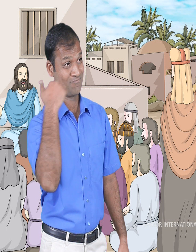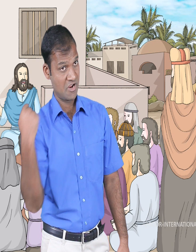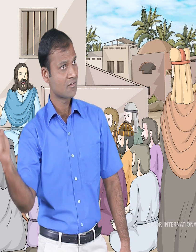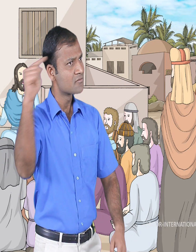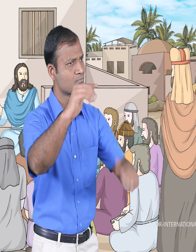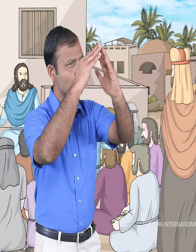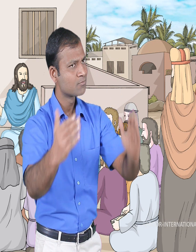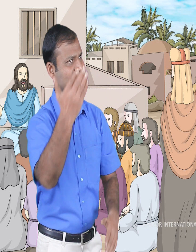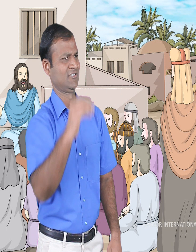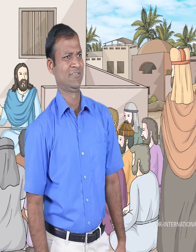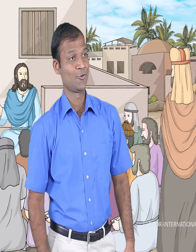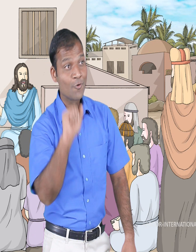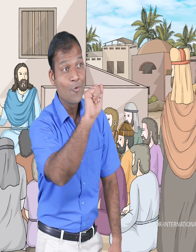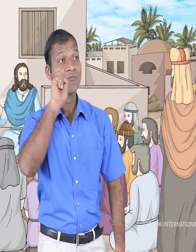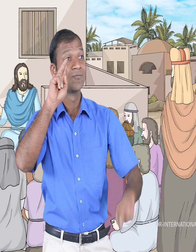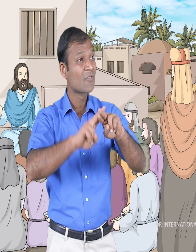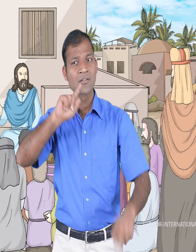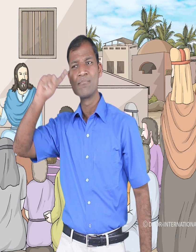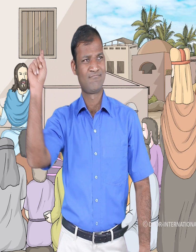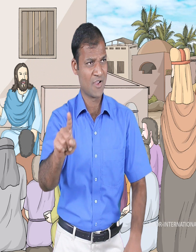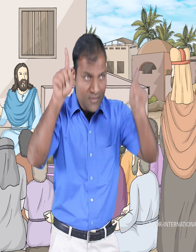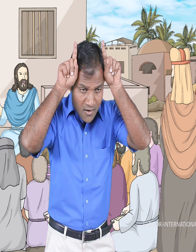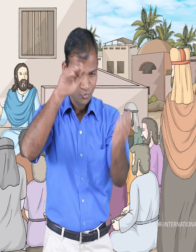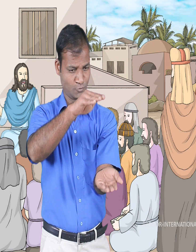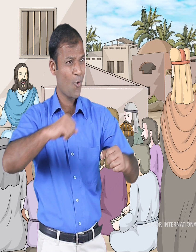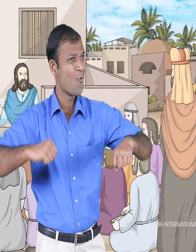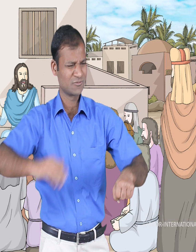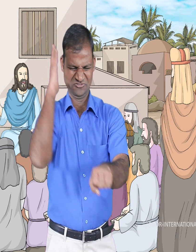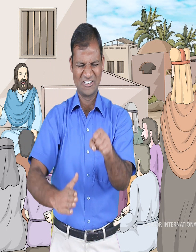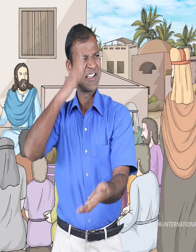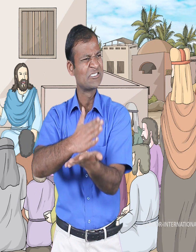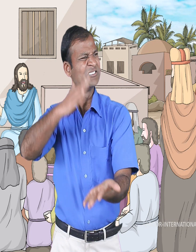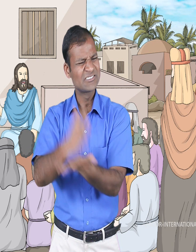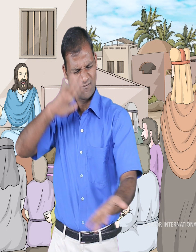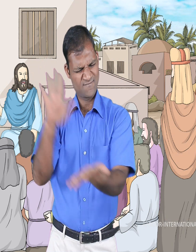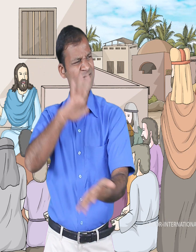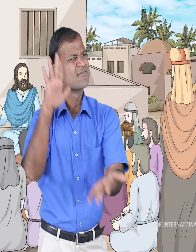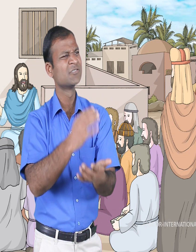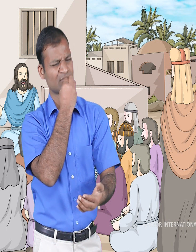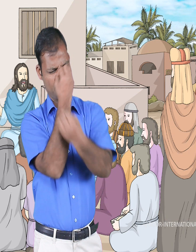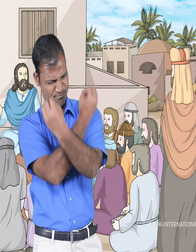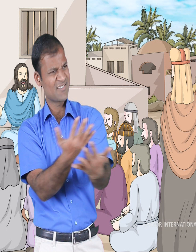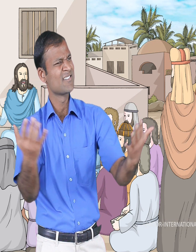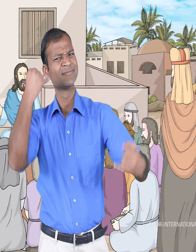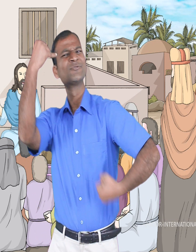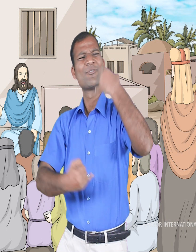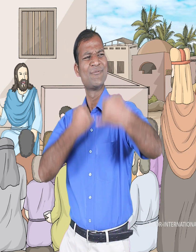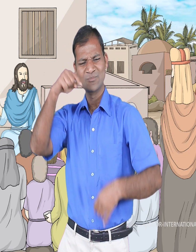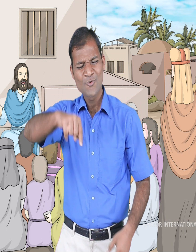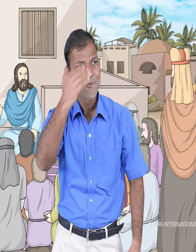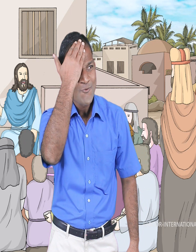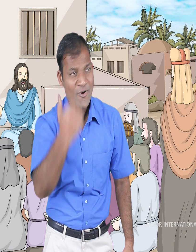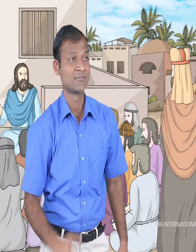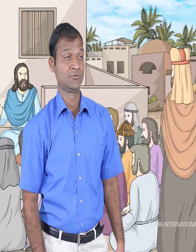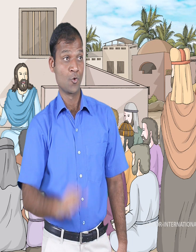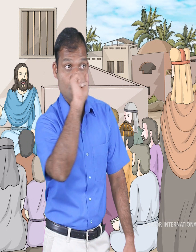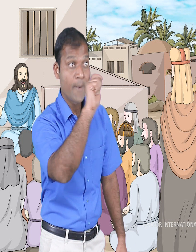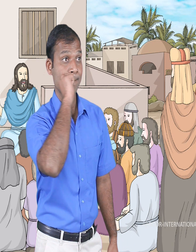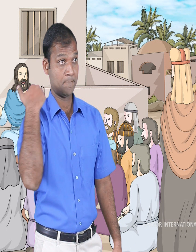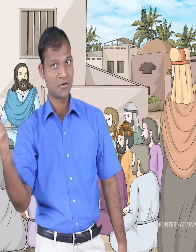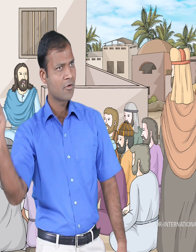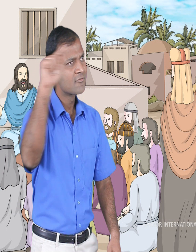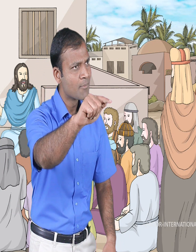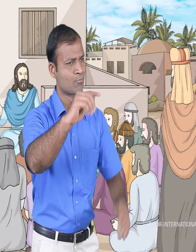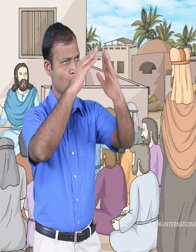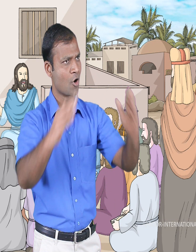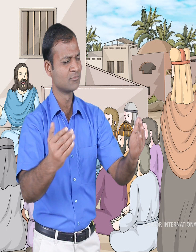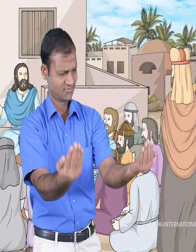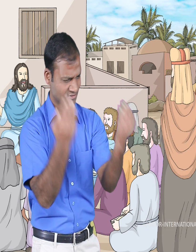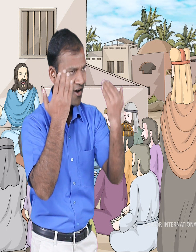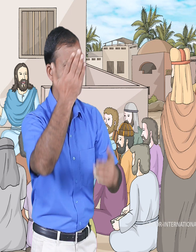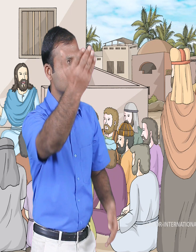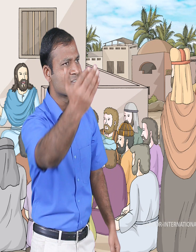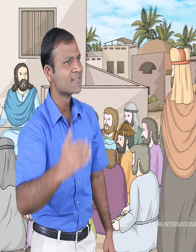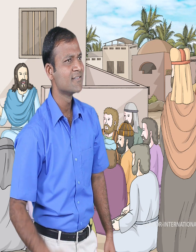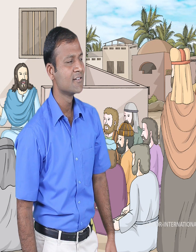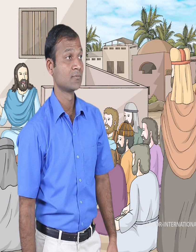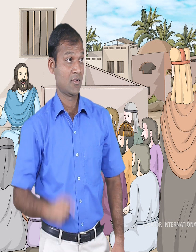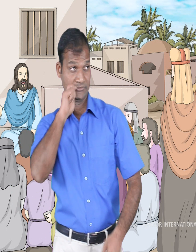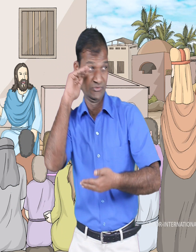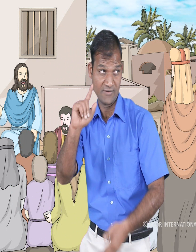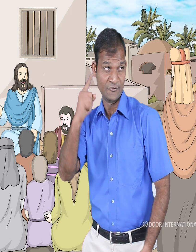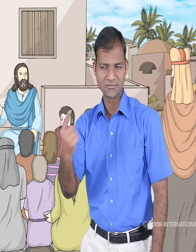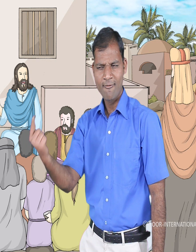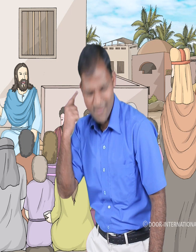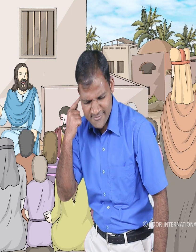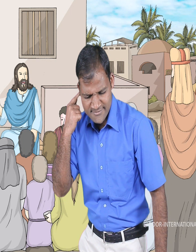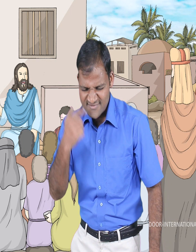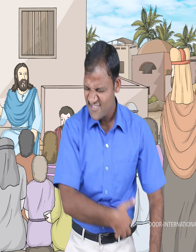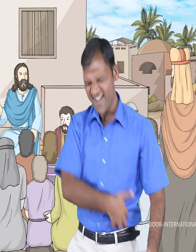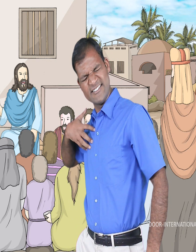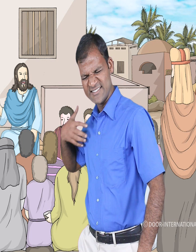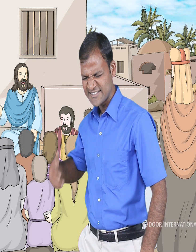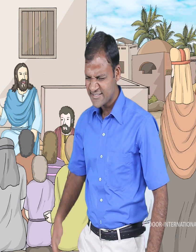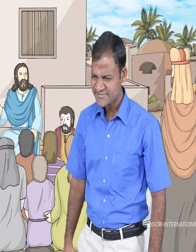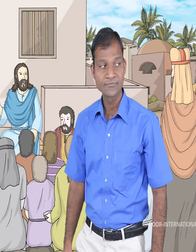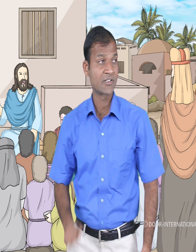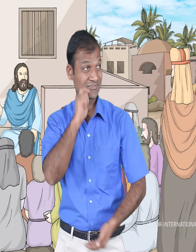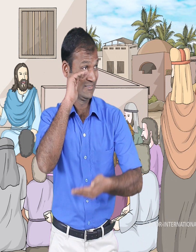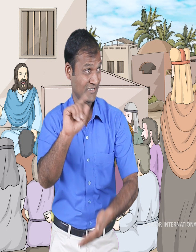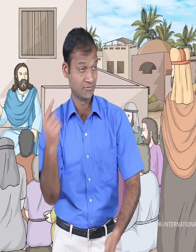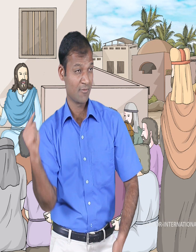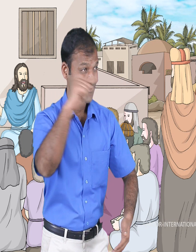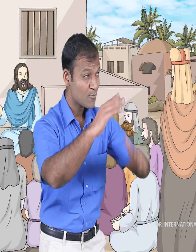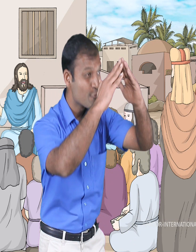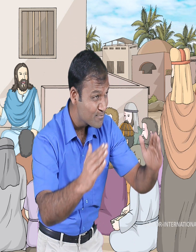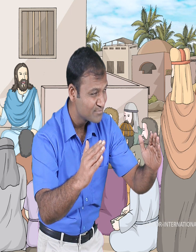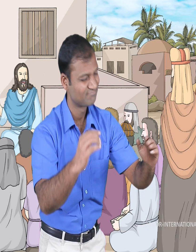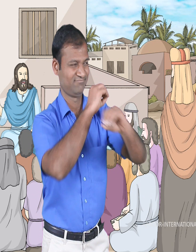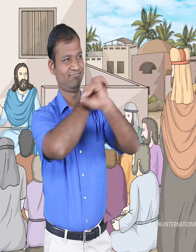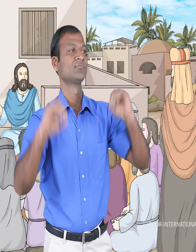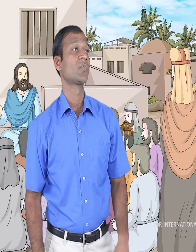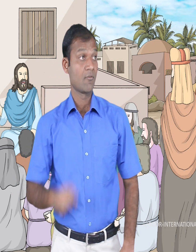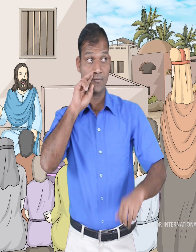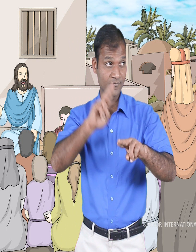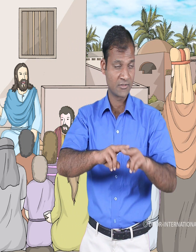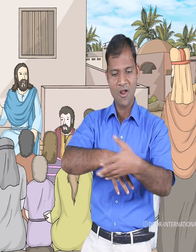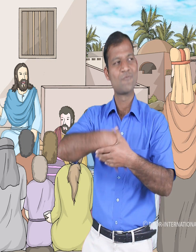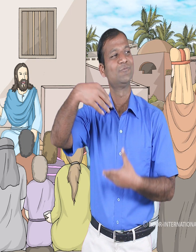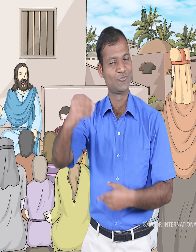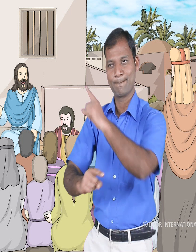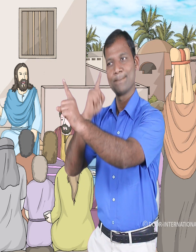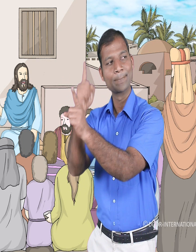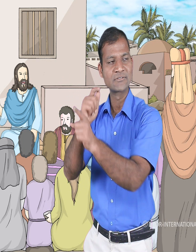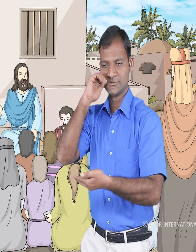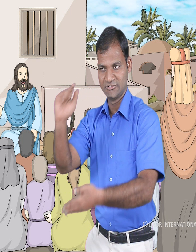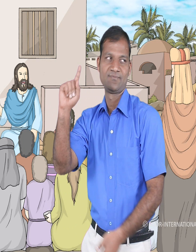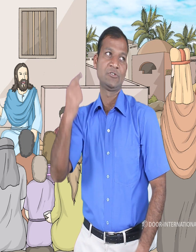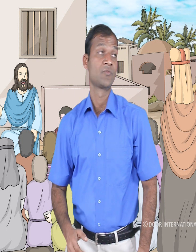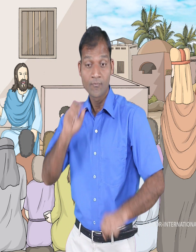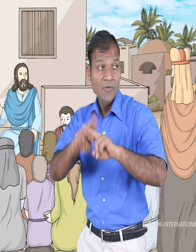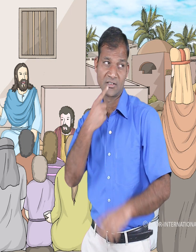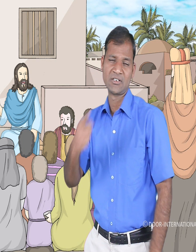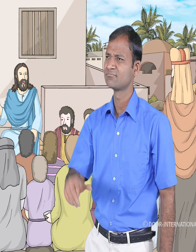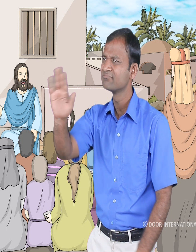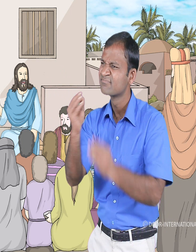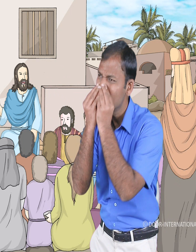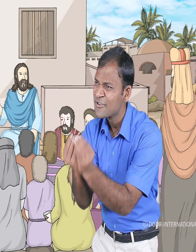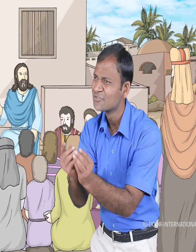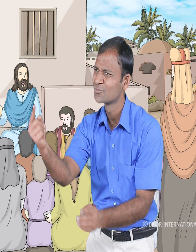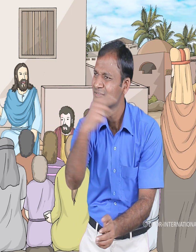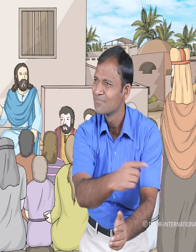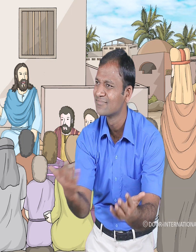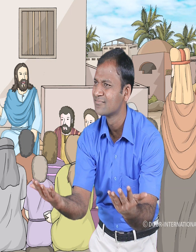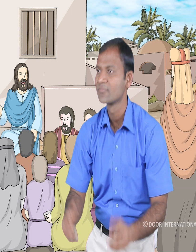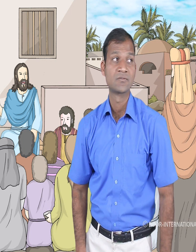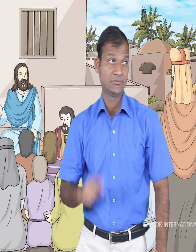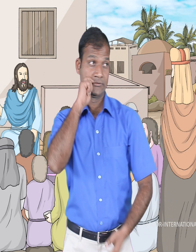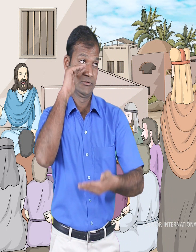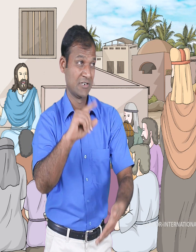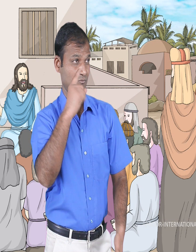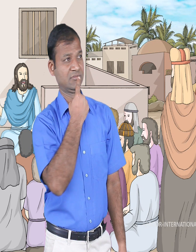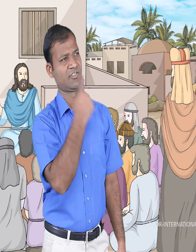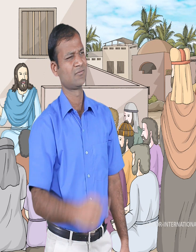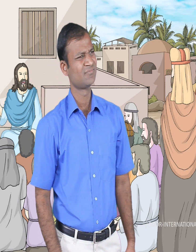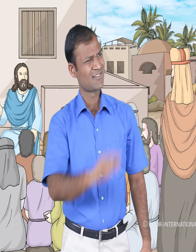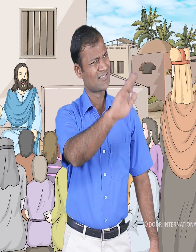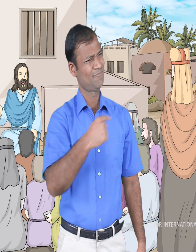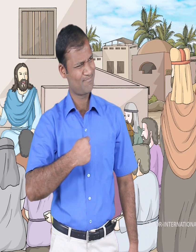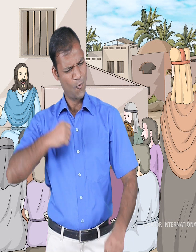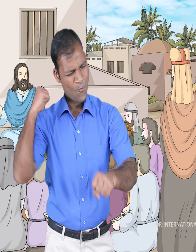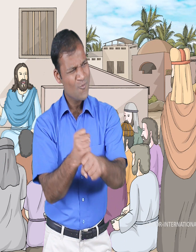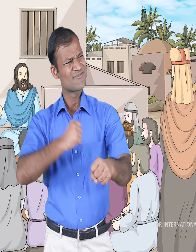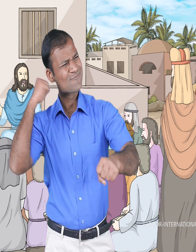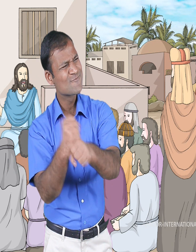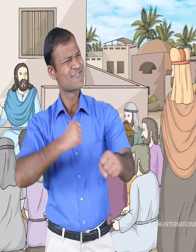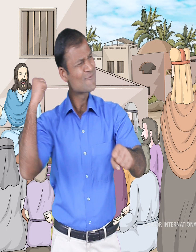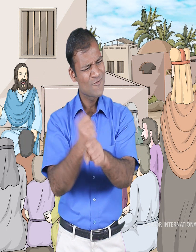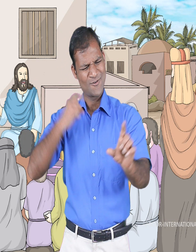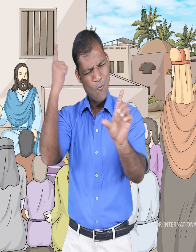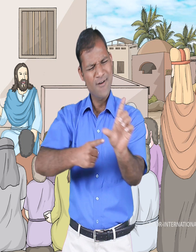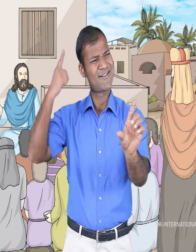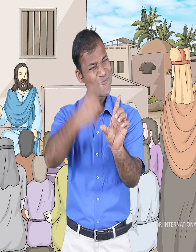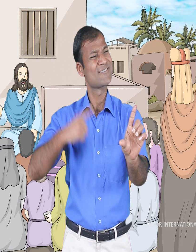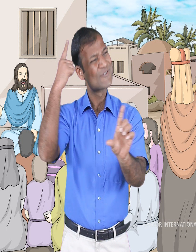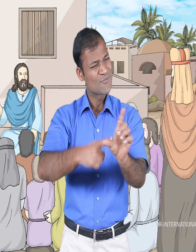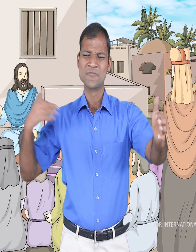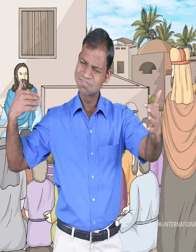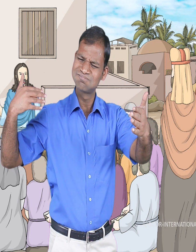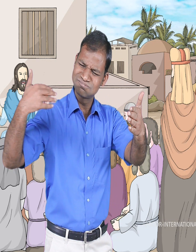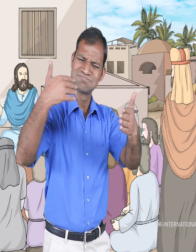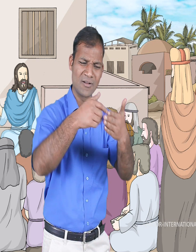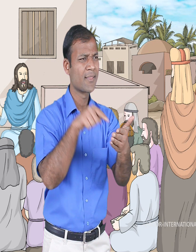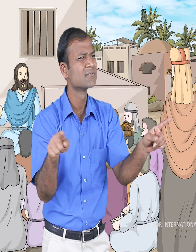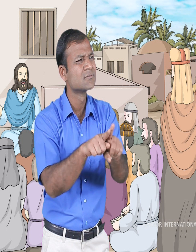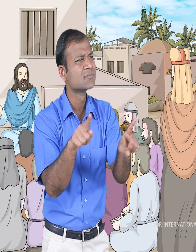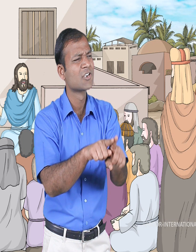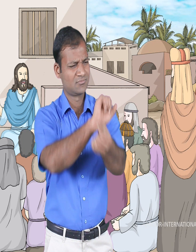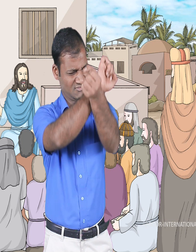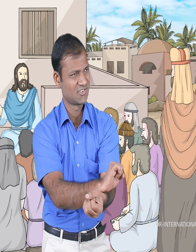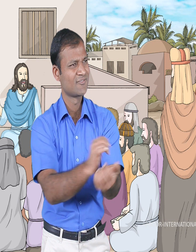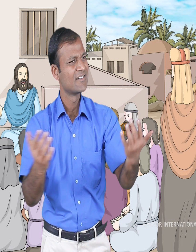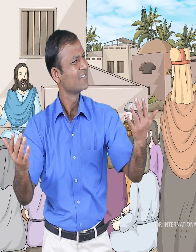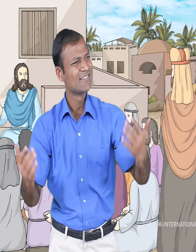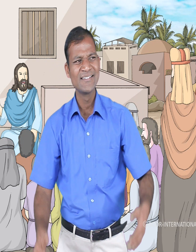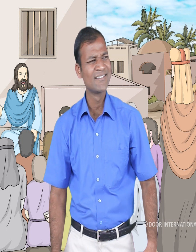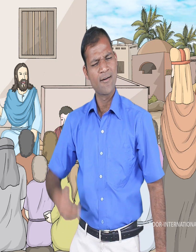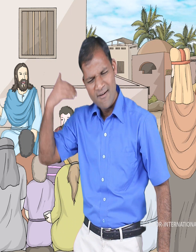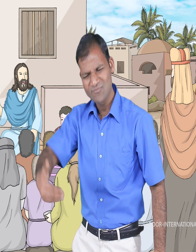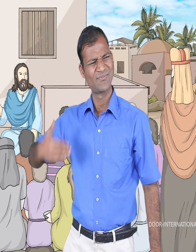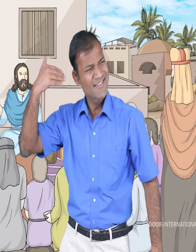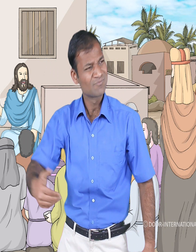‘Your brother has returned,’ he said, ‘and your father has killed the fattened calf, because he has him back safe and sound.’ The older son became angry and refused to go in. So his father came out and pleaded with him.